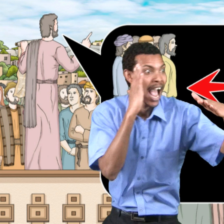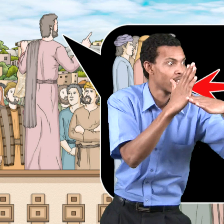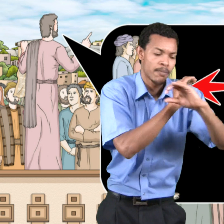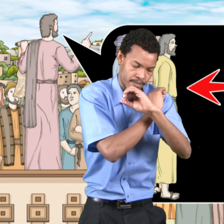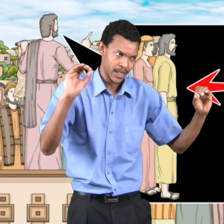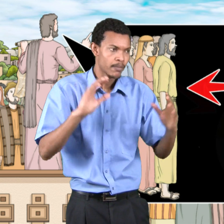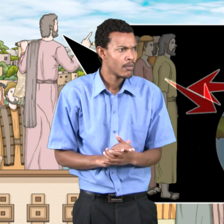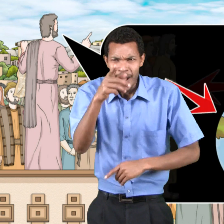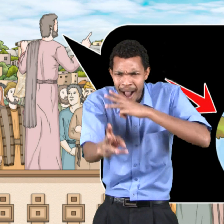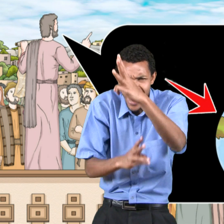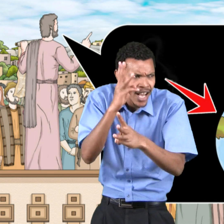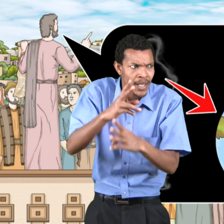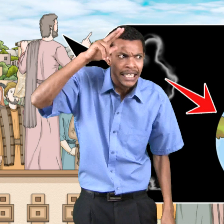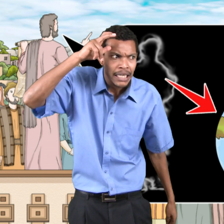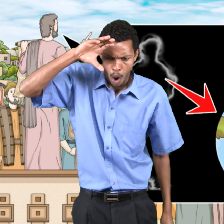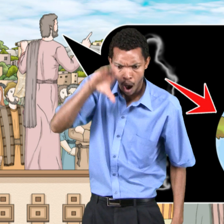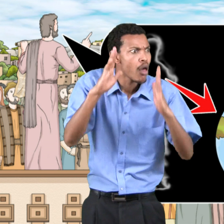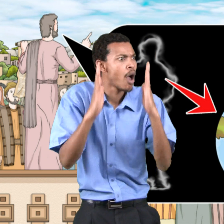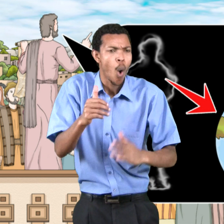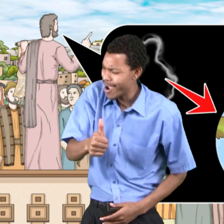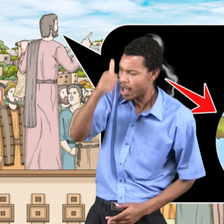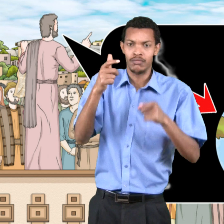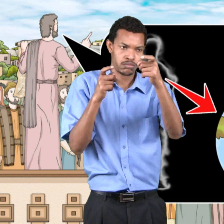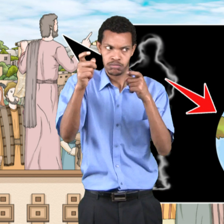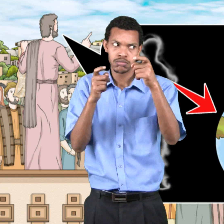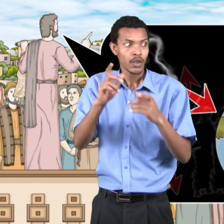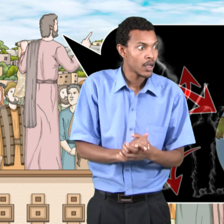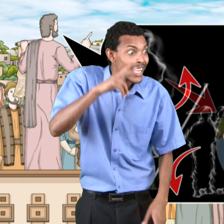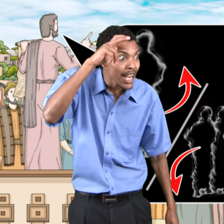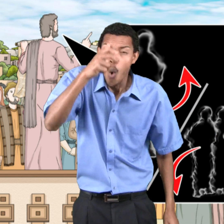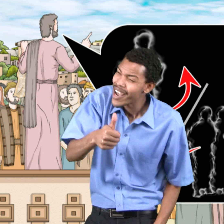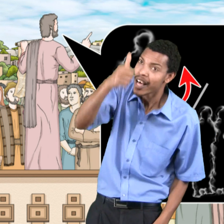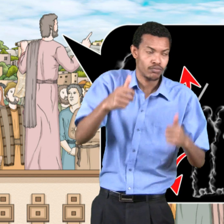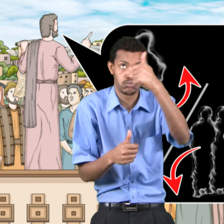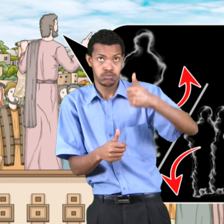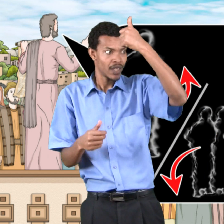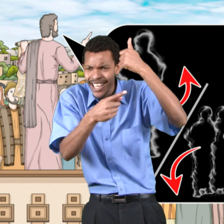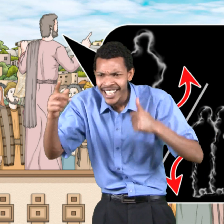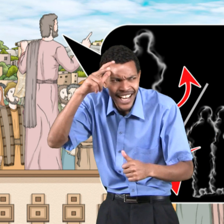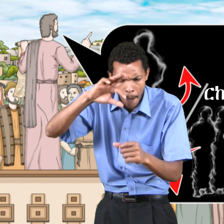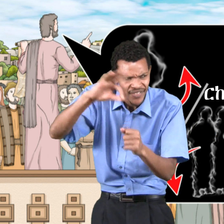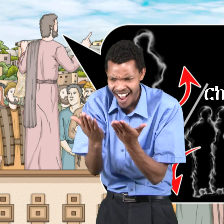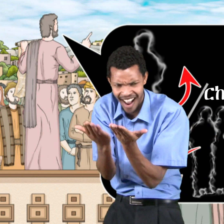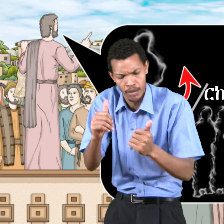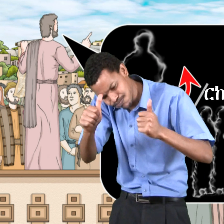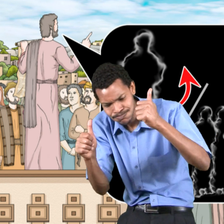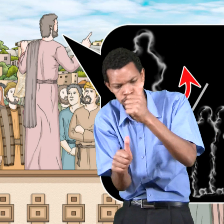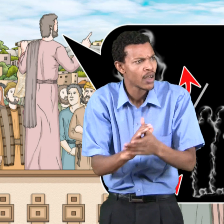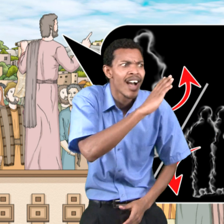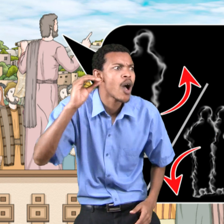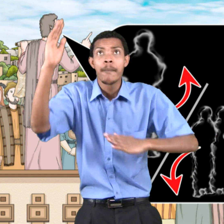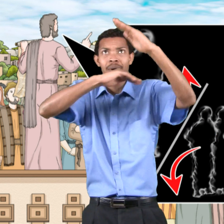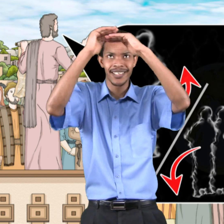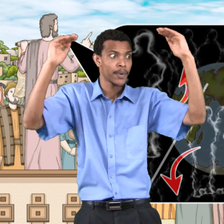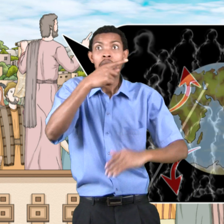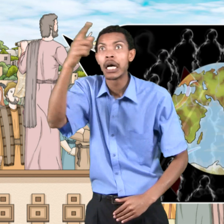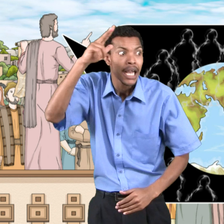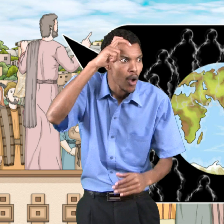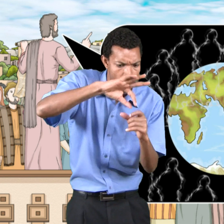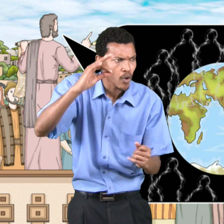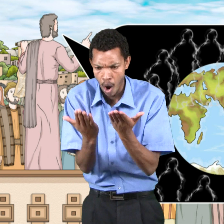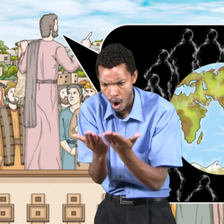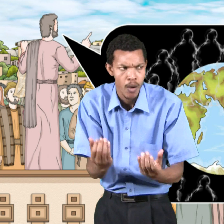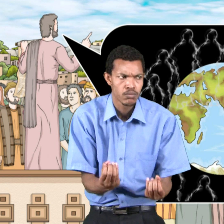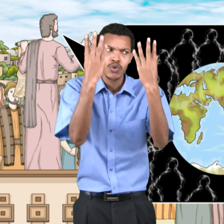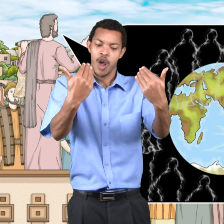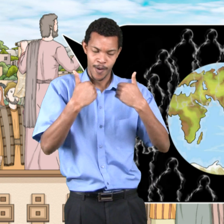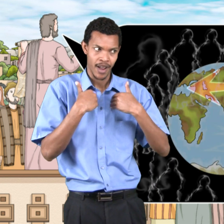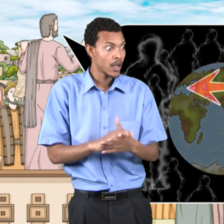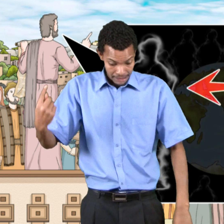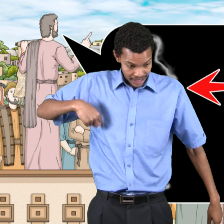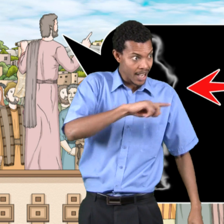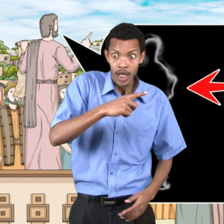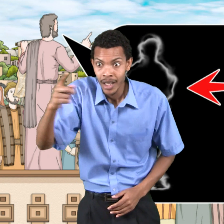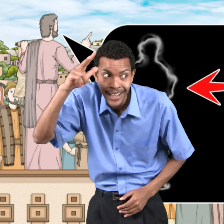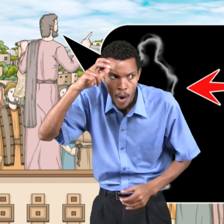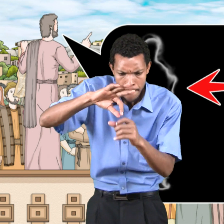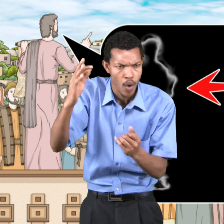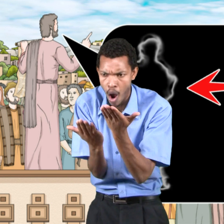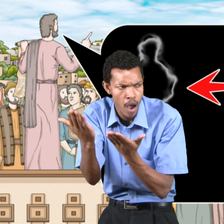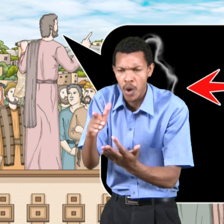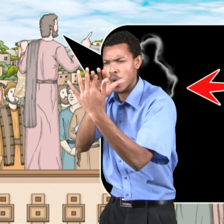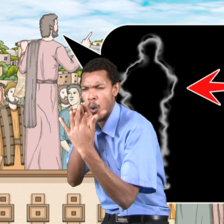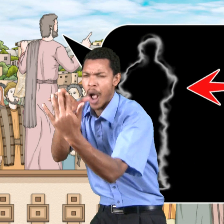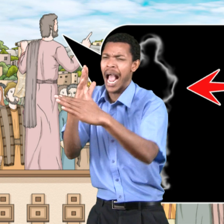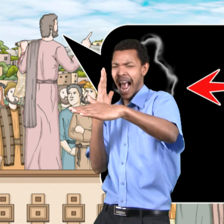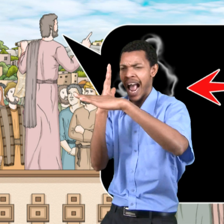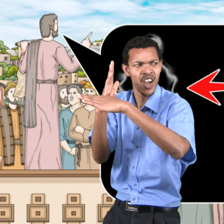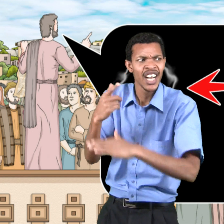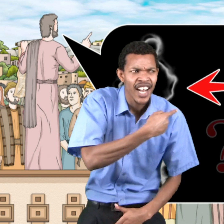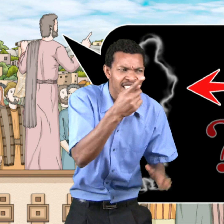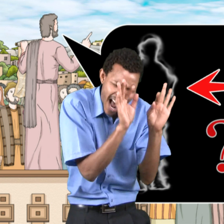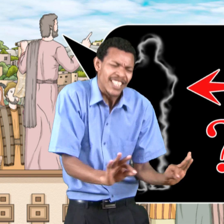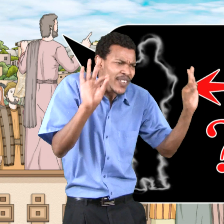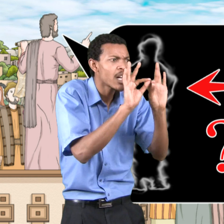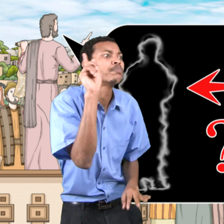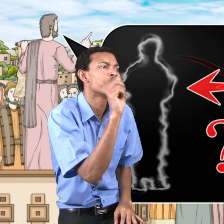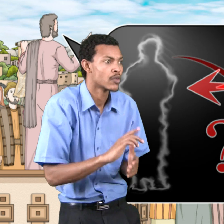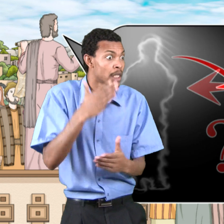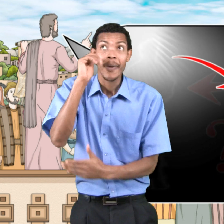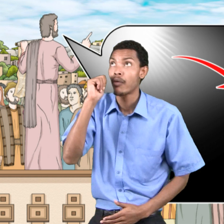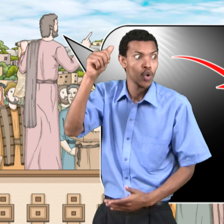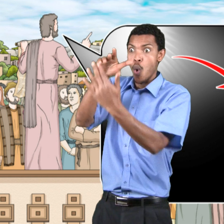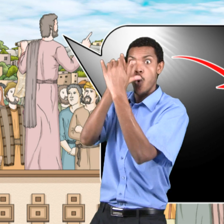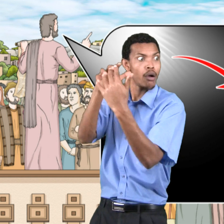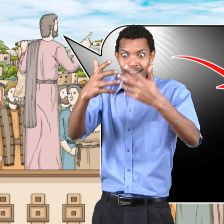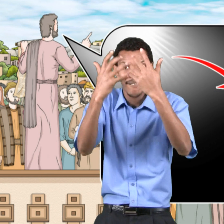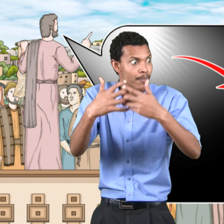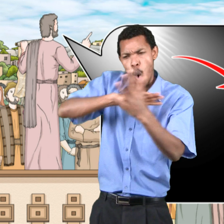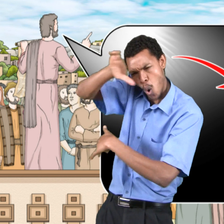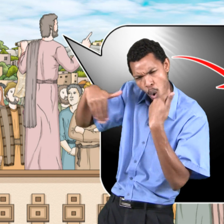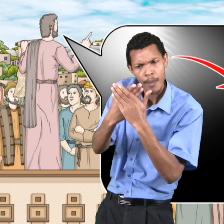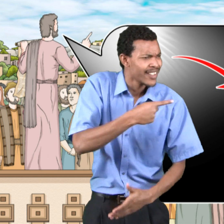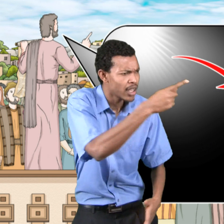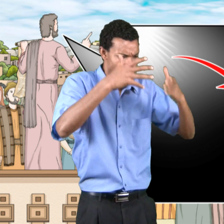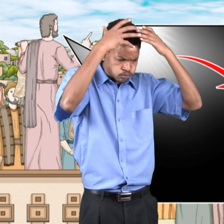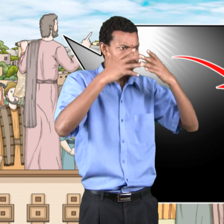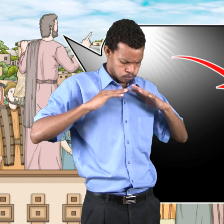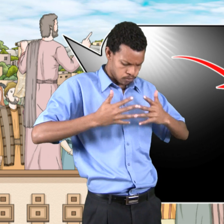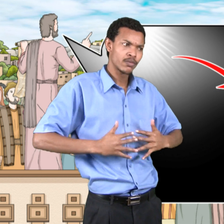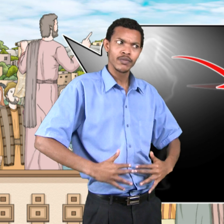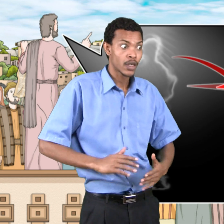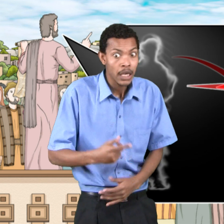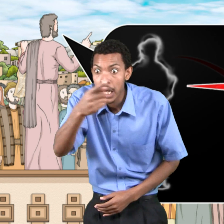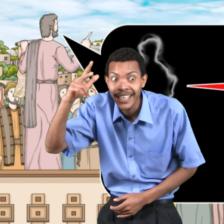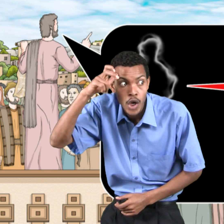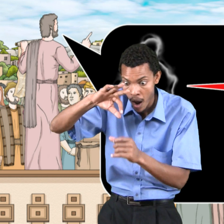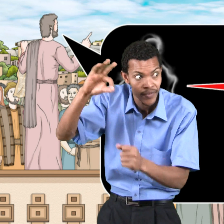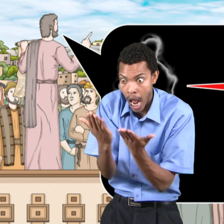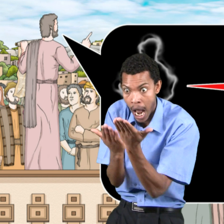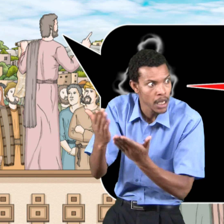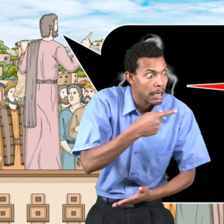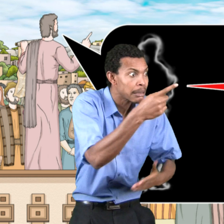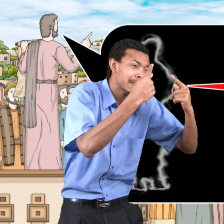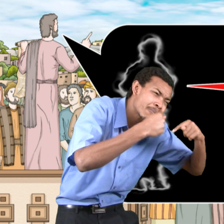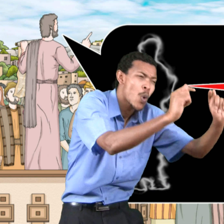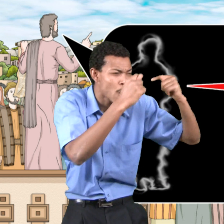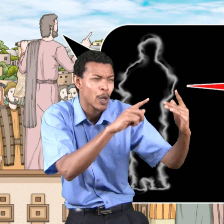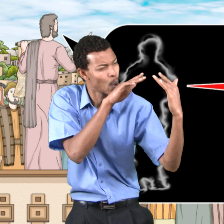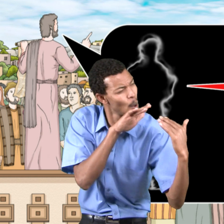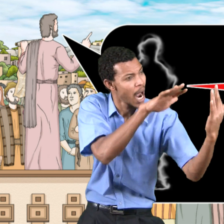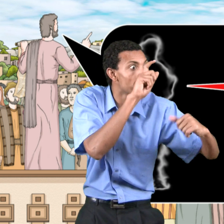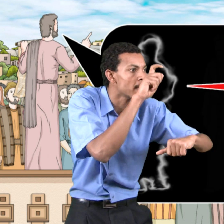For our struggle is not against flesh and blood, but against the rulers, against the authorities, against the powers of this world’s darkness, and against the spiritual forces of evil in the heavenly realms.